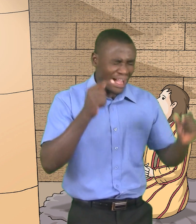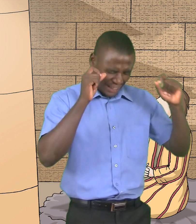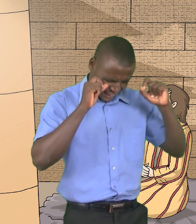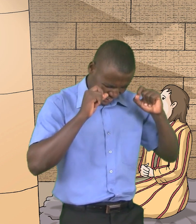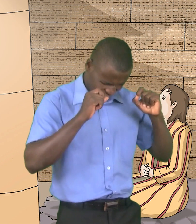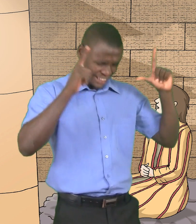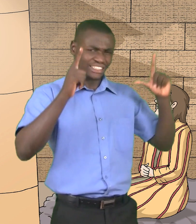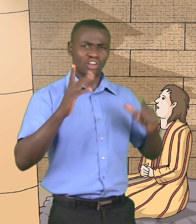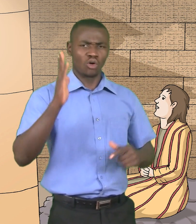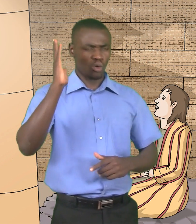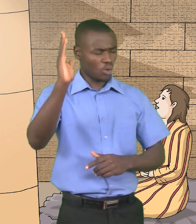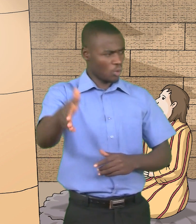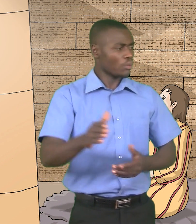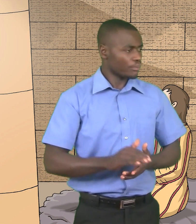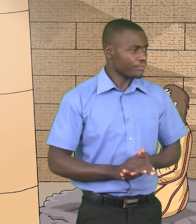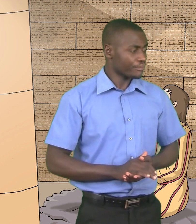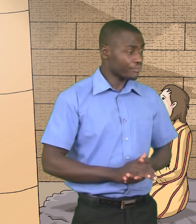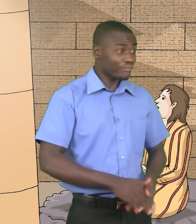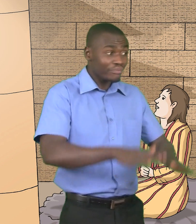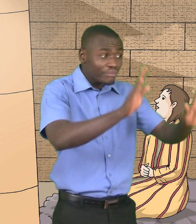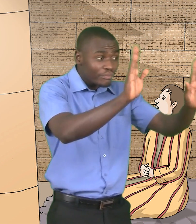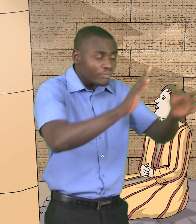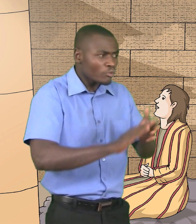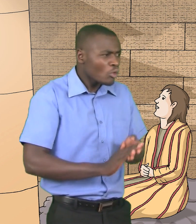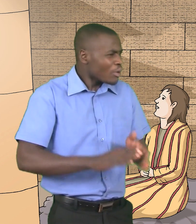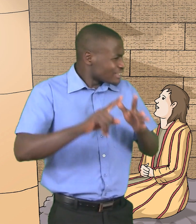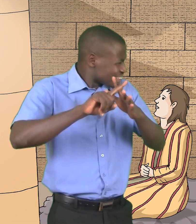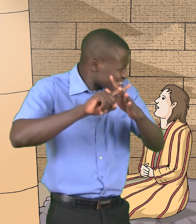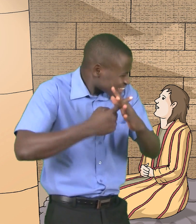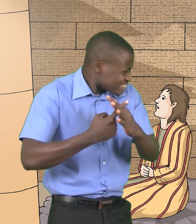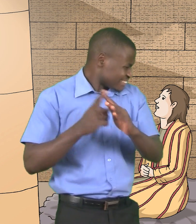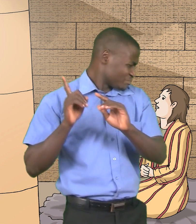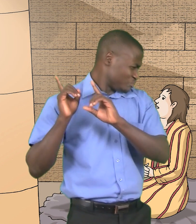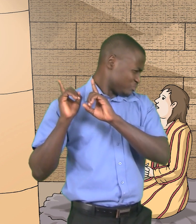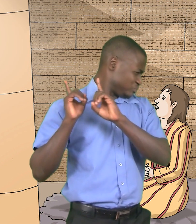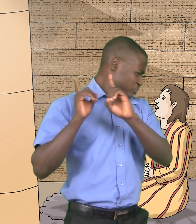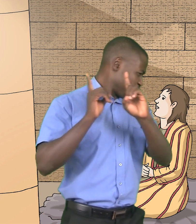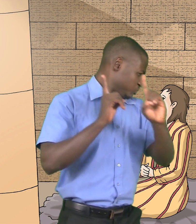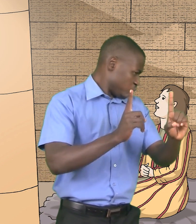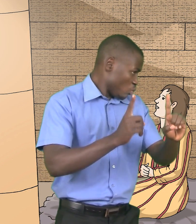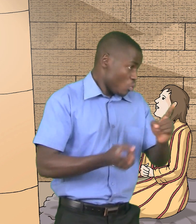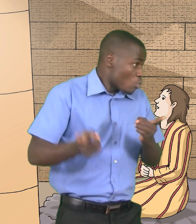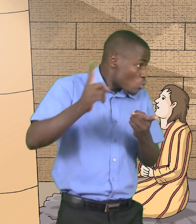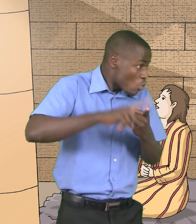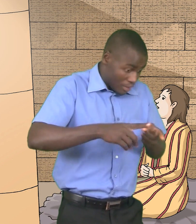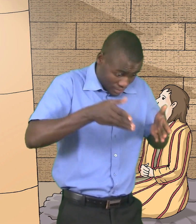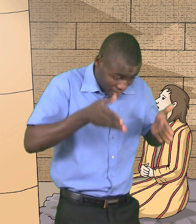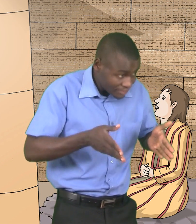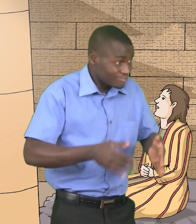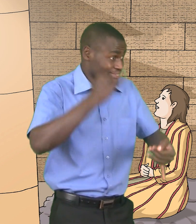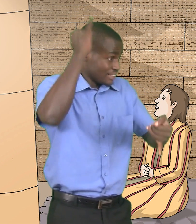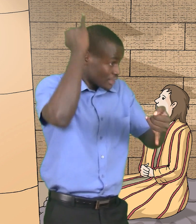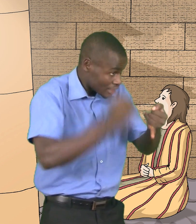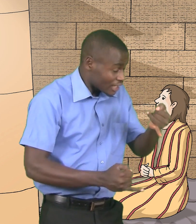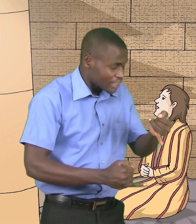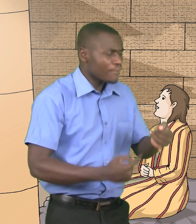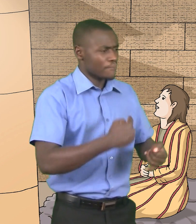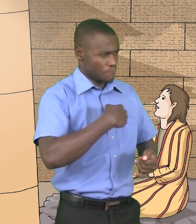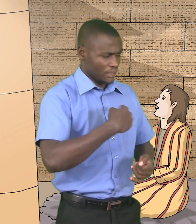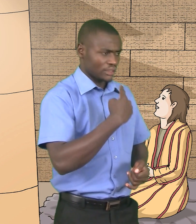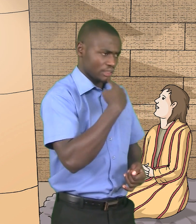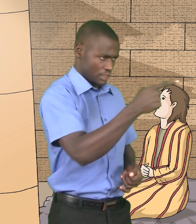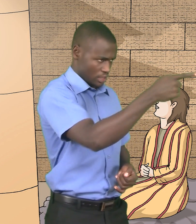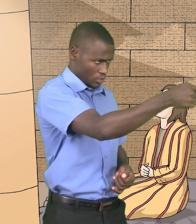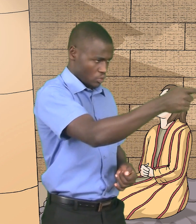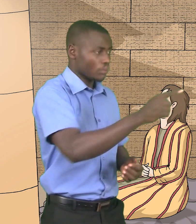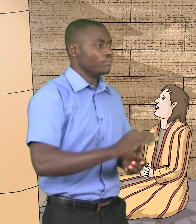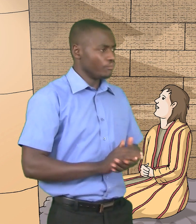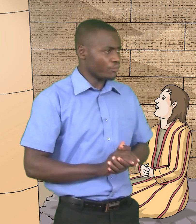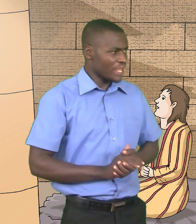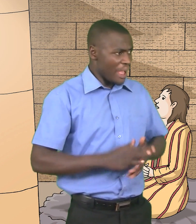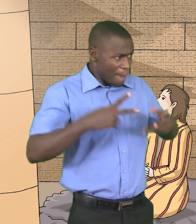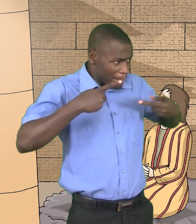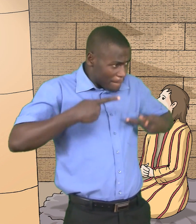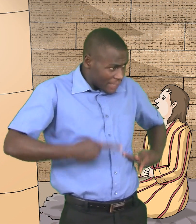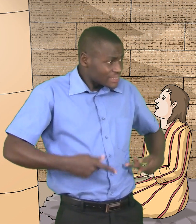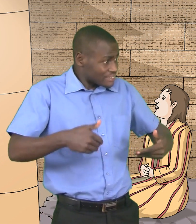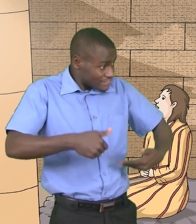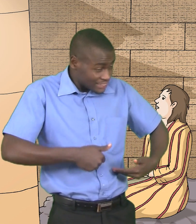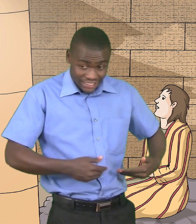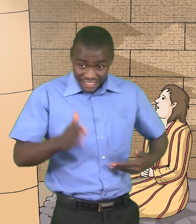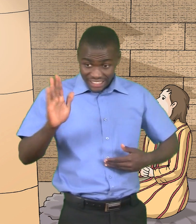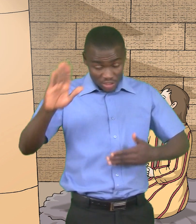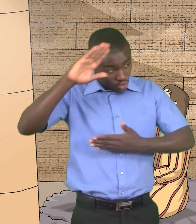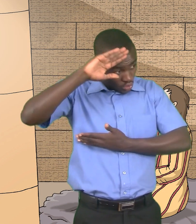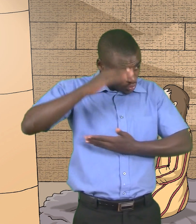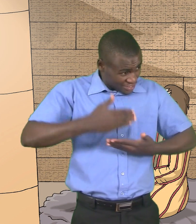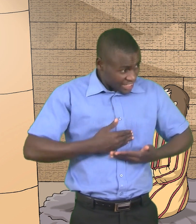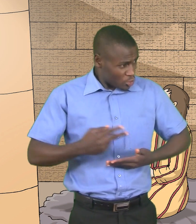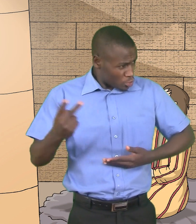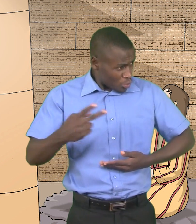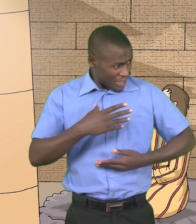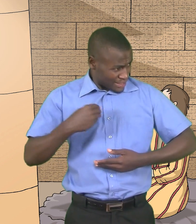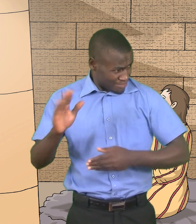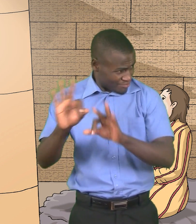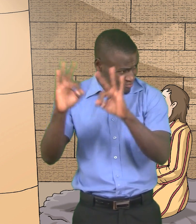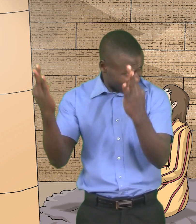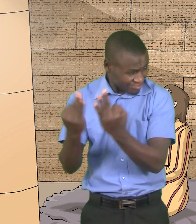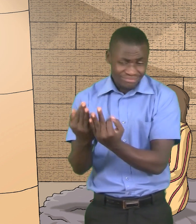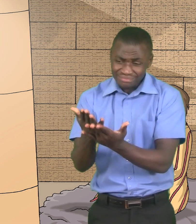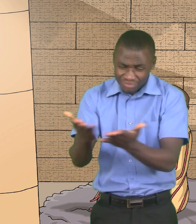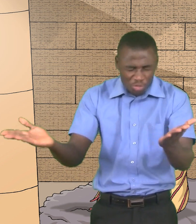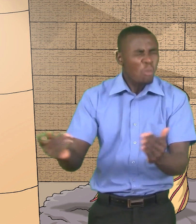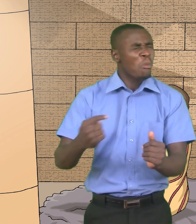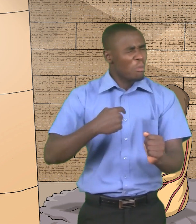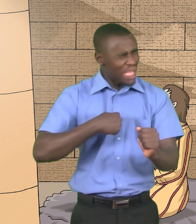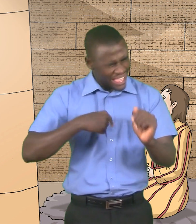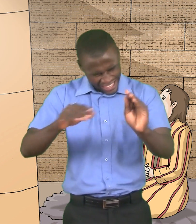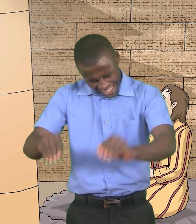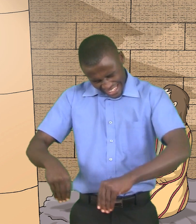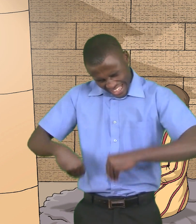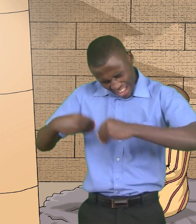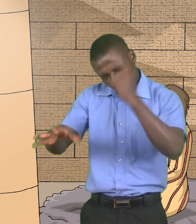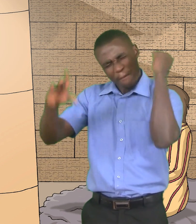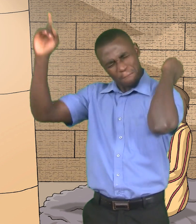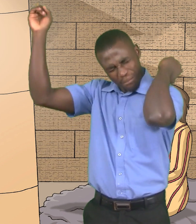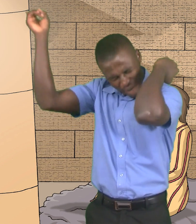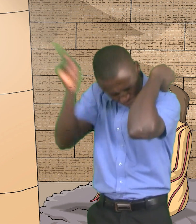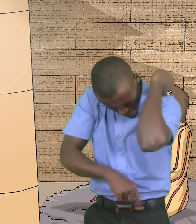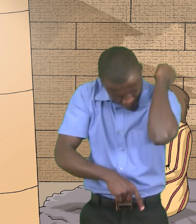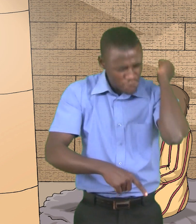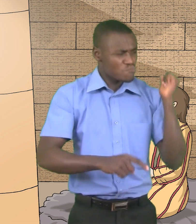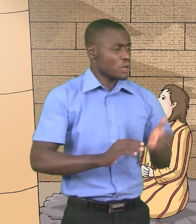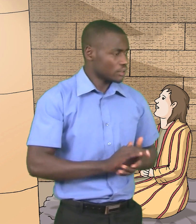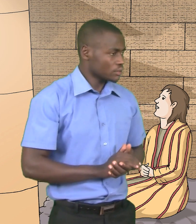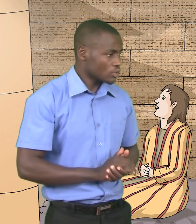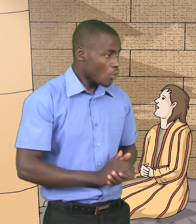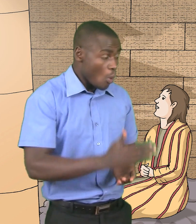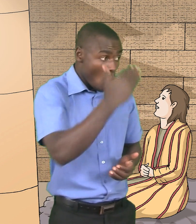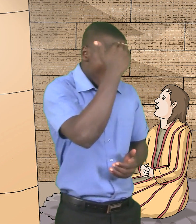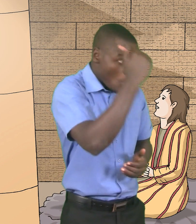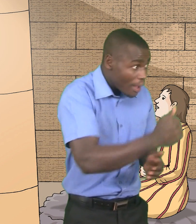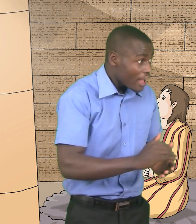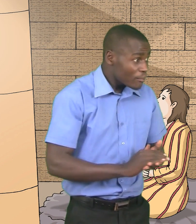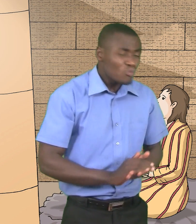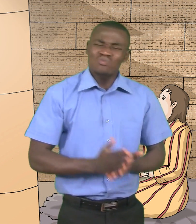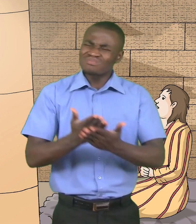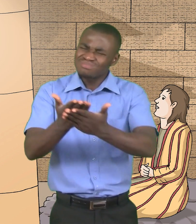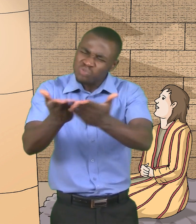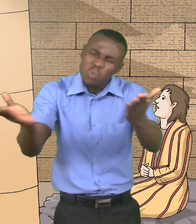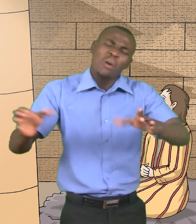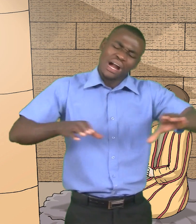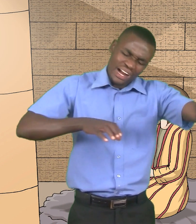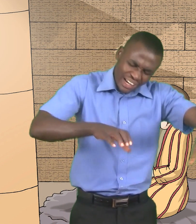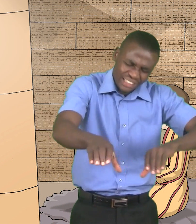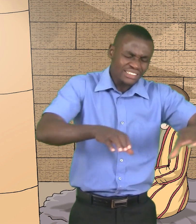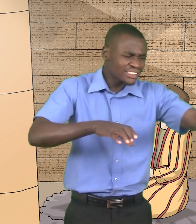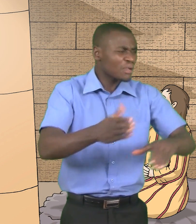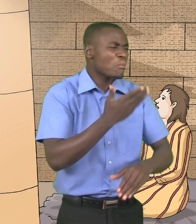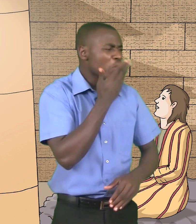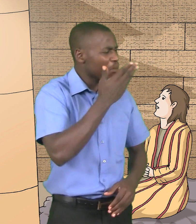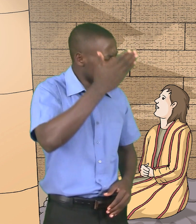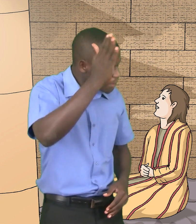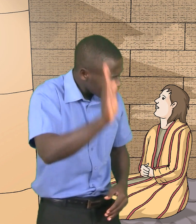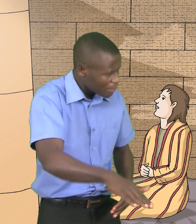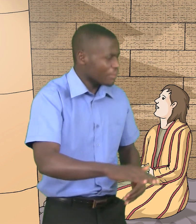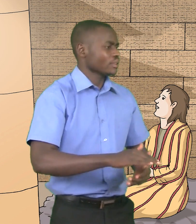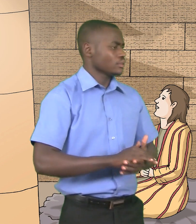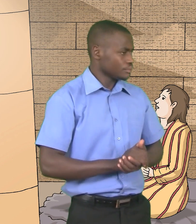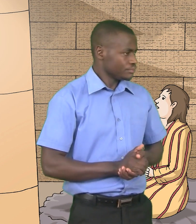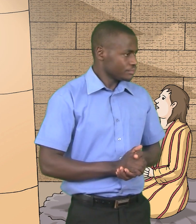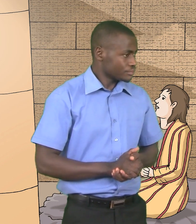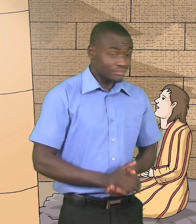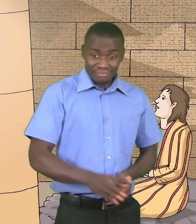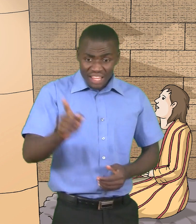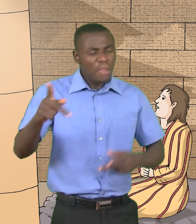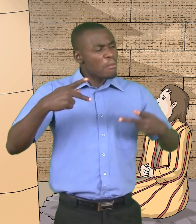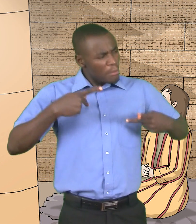Then the LORD said to Samuel, “I am about to do something in Israel at which the ears of all who hear it will tingle.